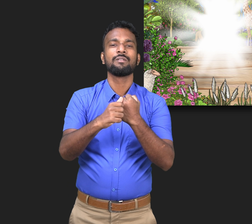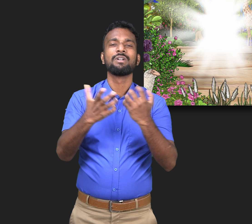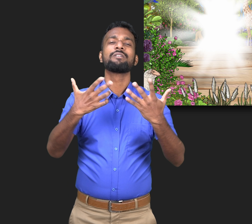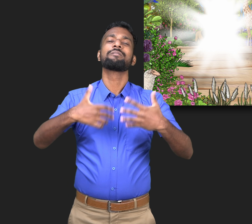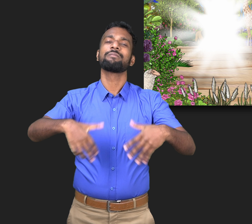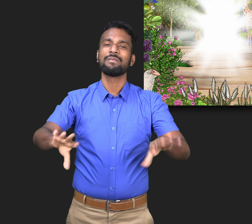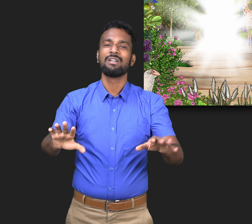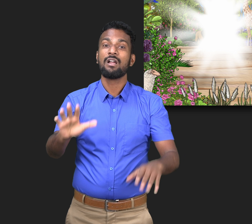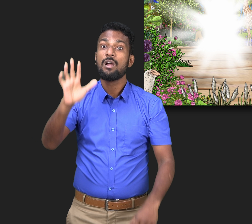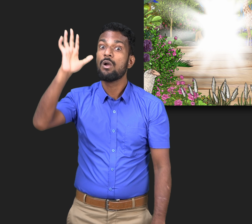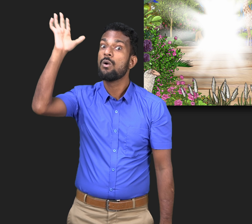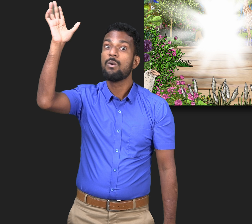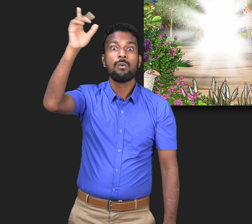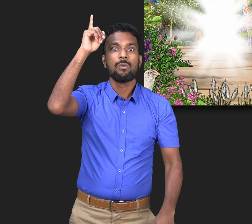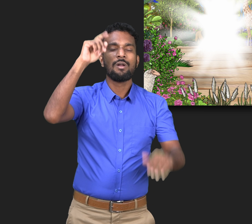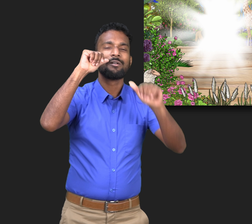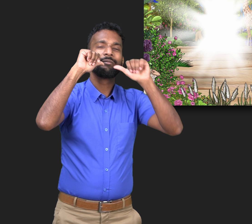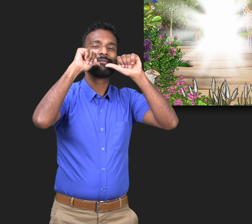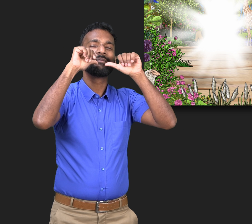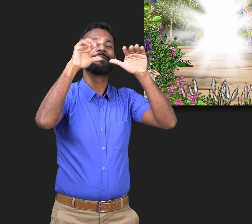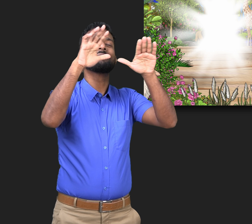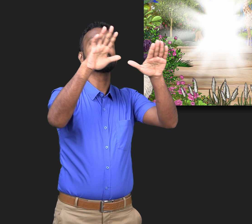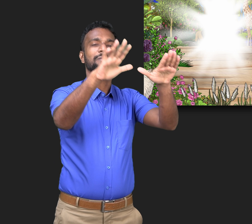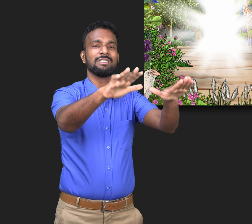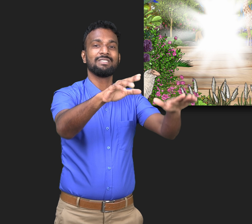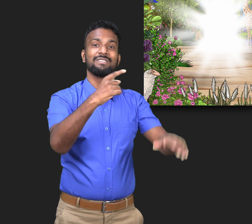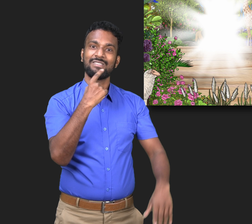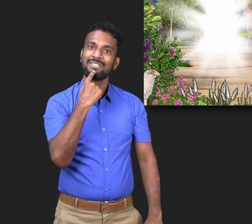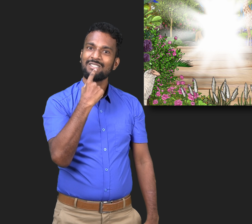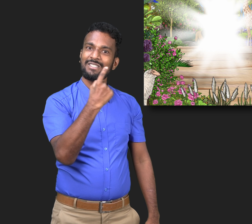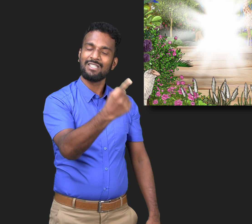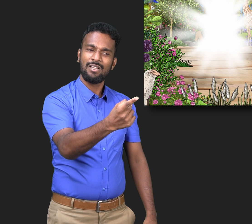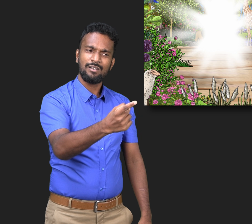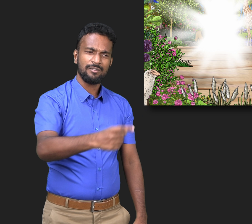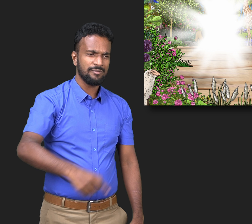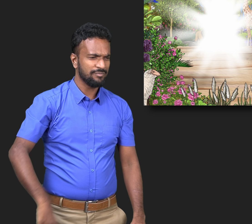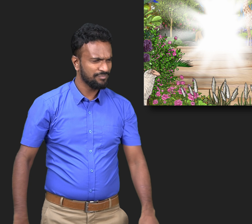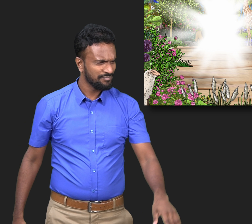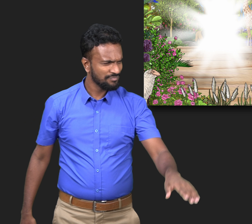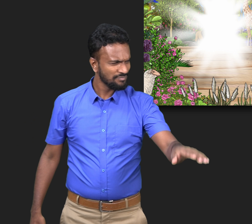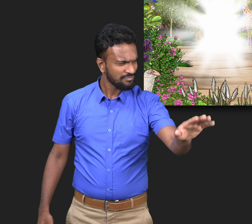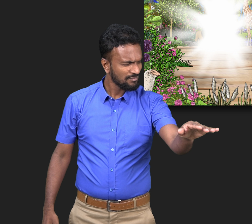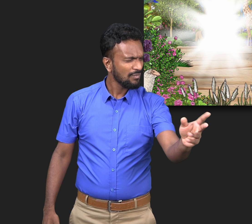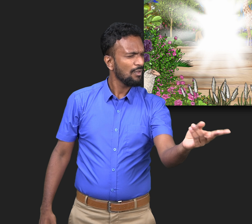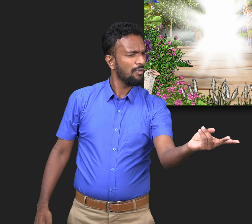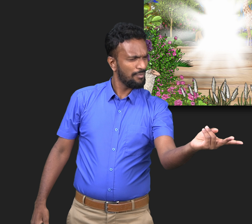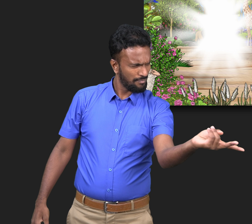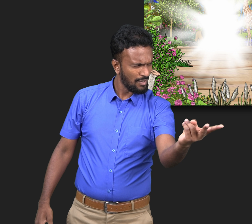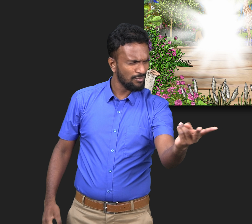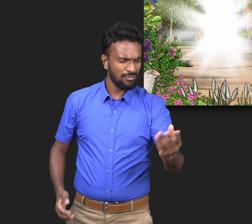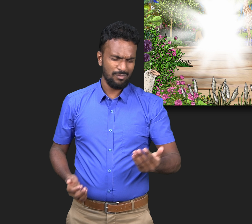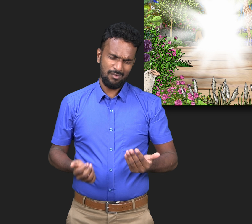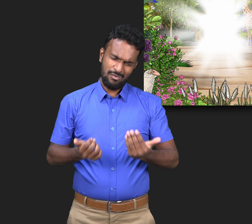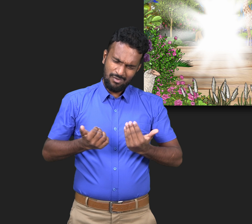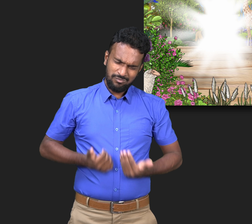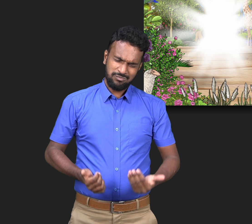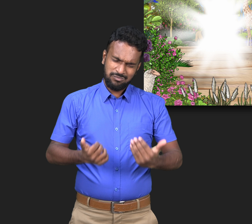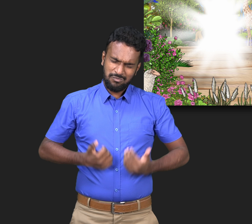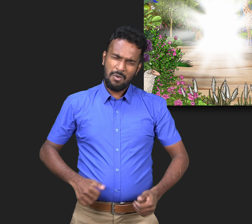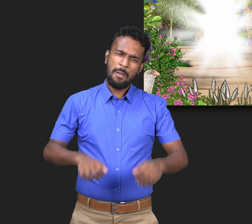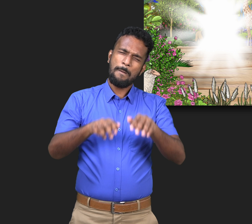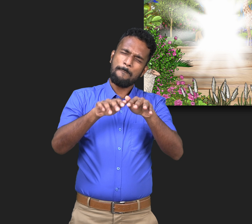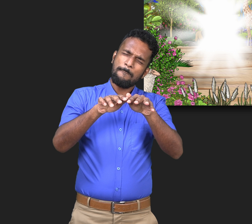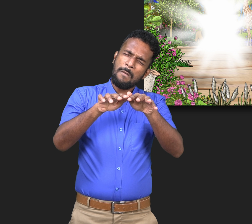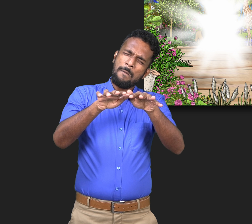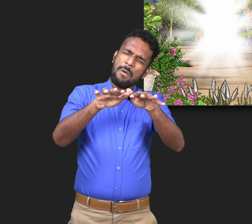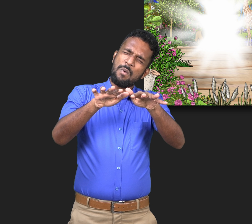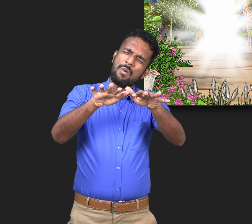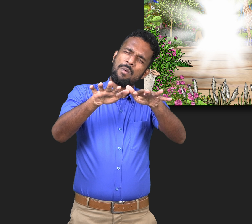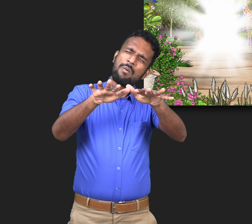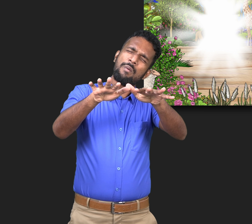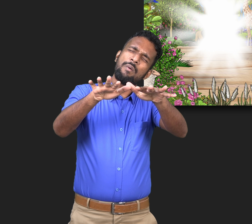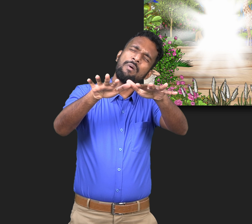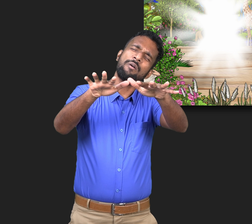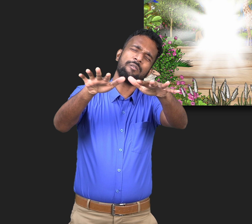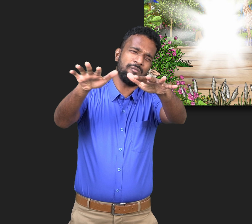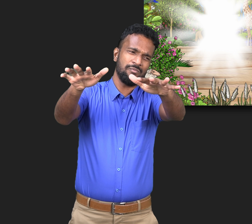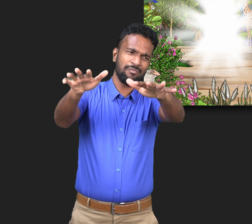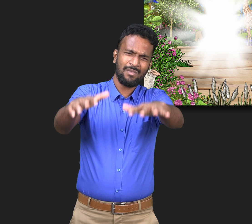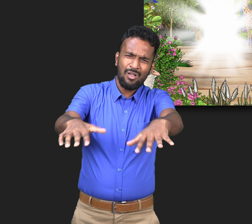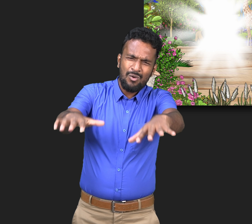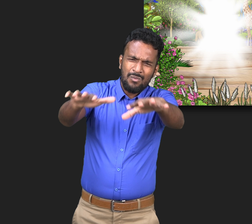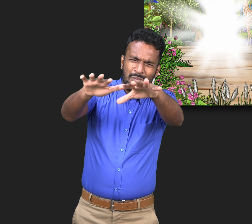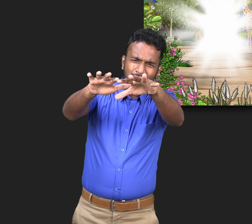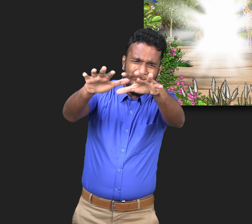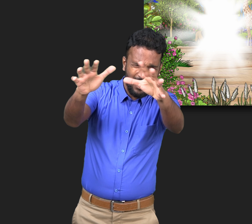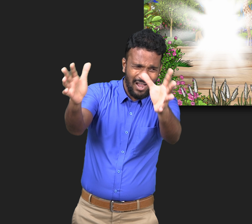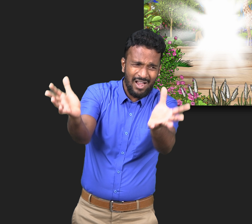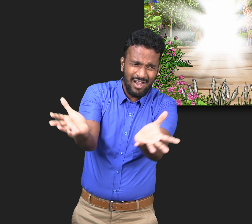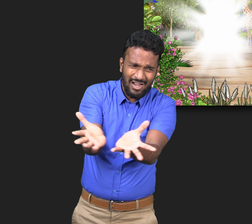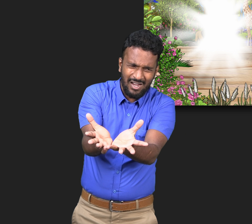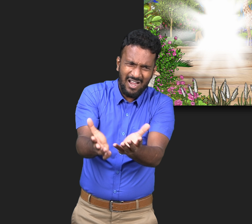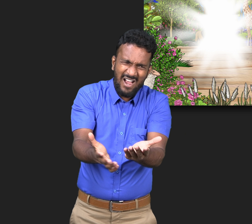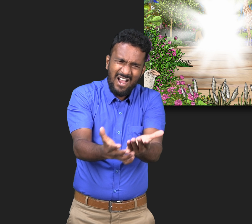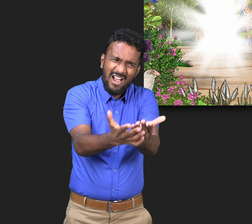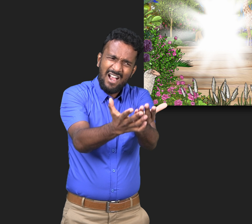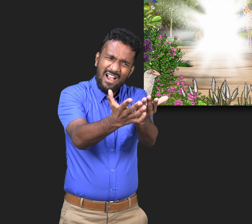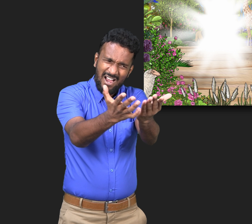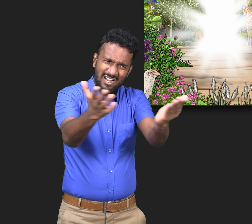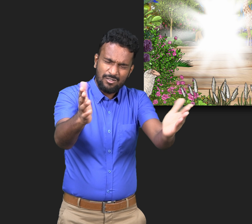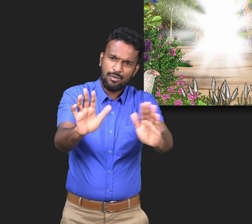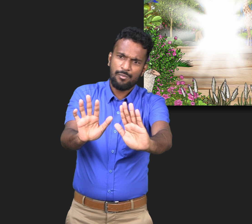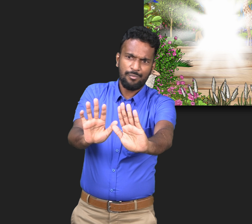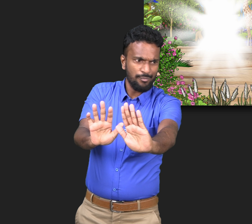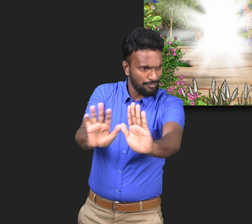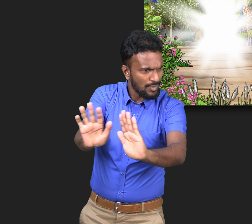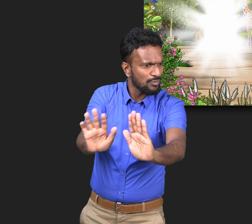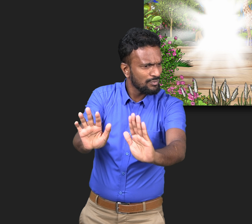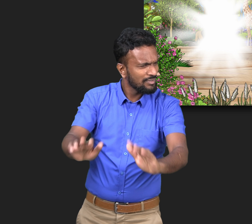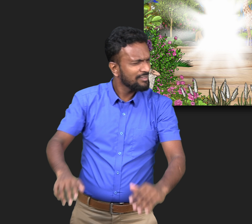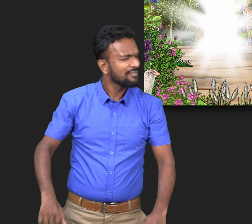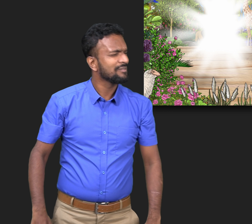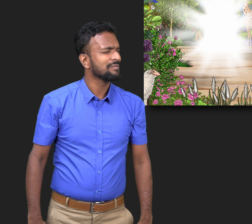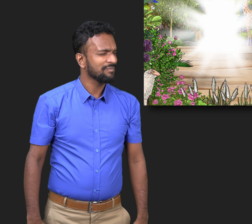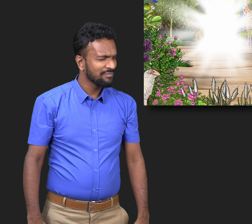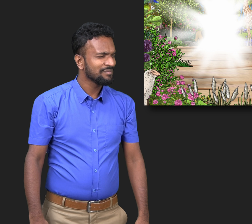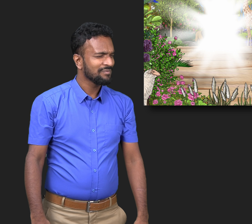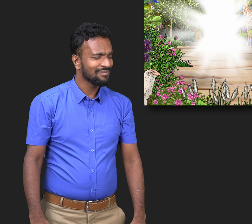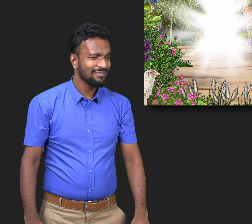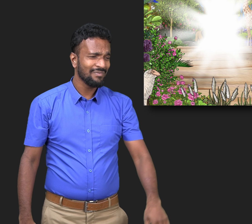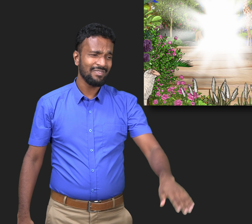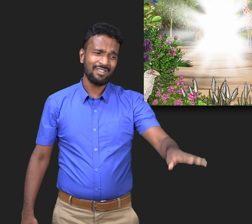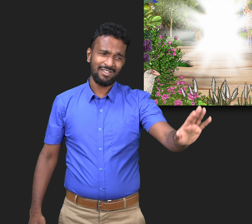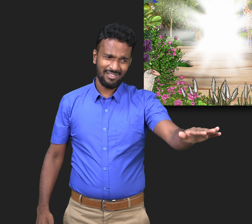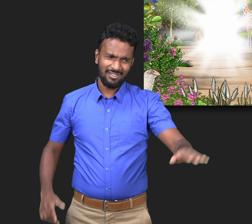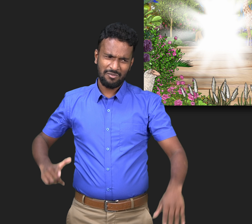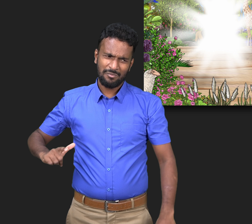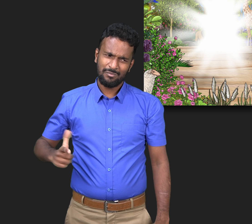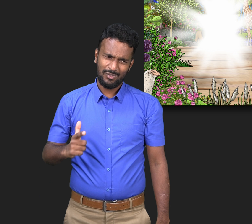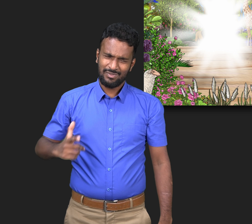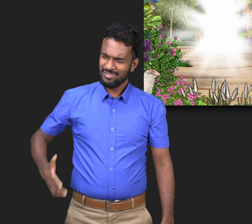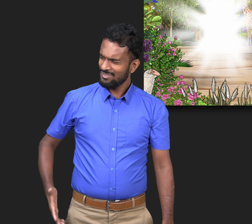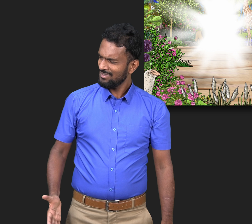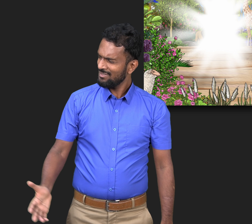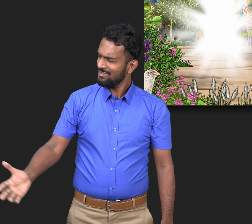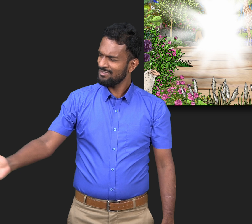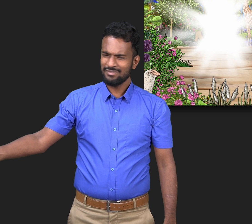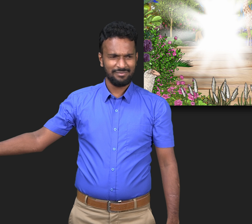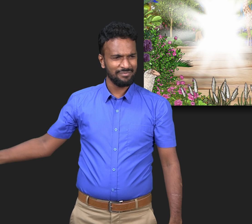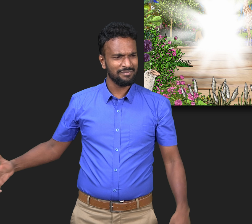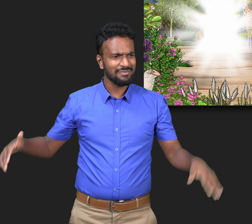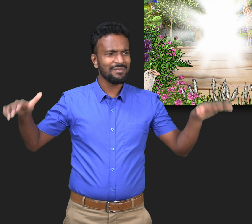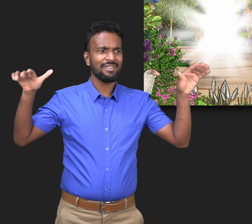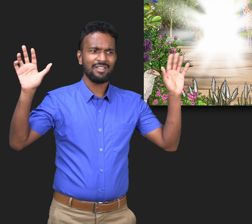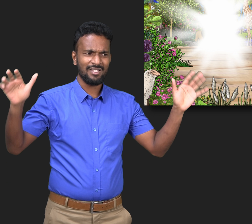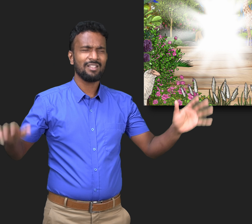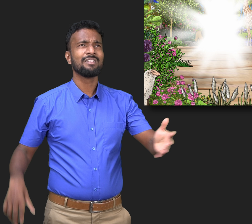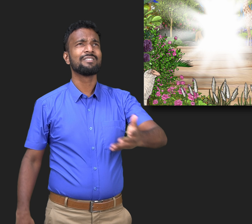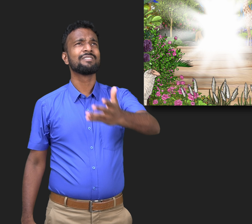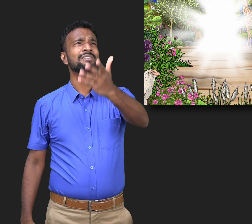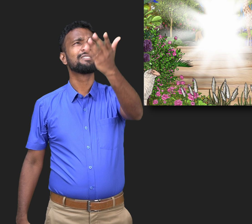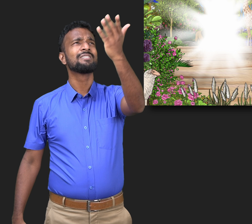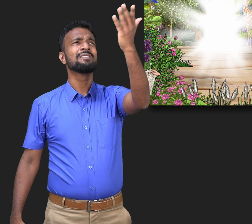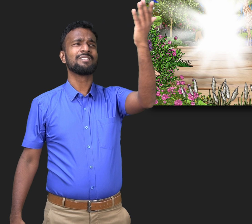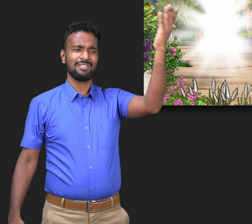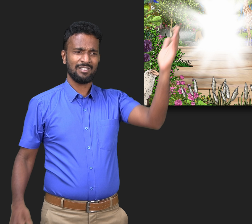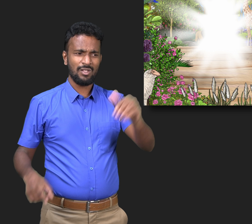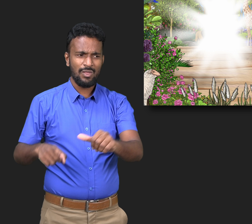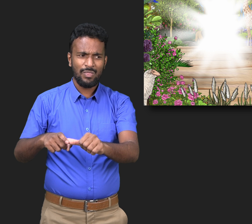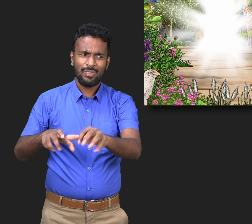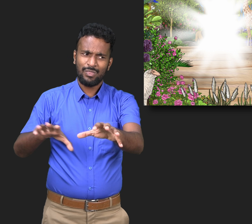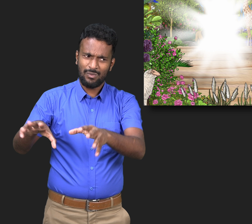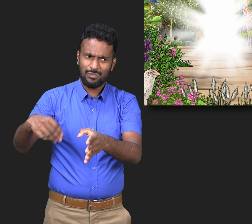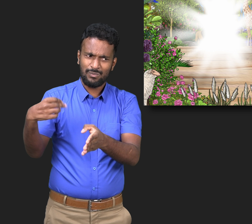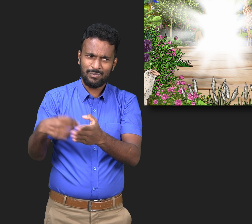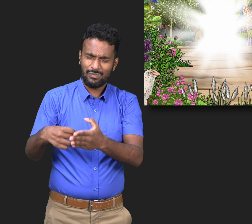God blessed them and said to them, “Be fruitful and multiply, and fill the earth and subdue it;